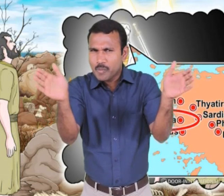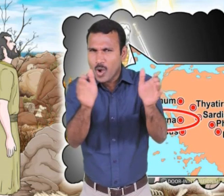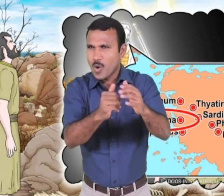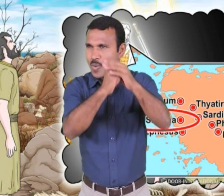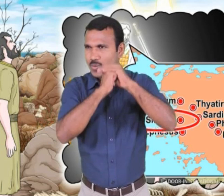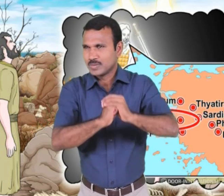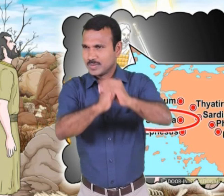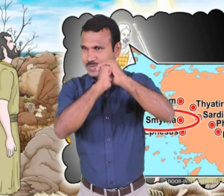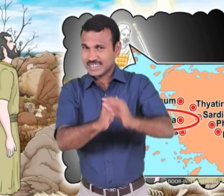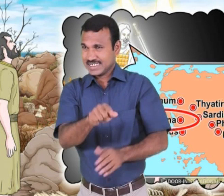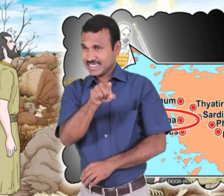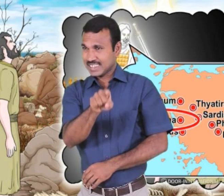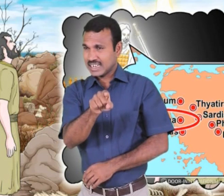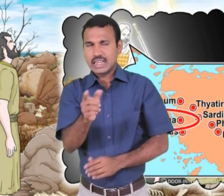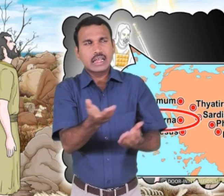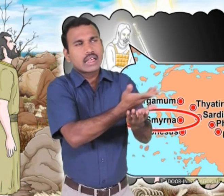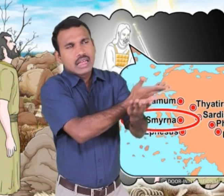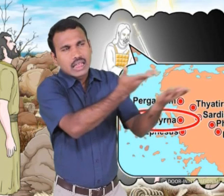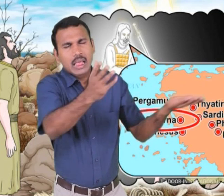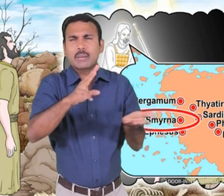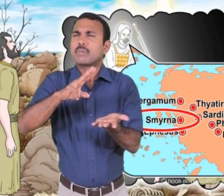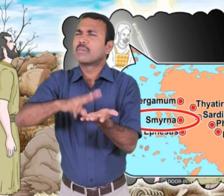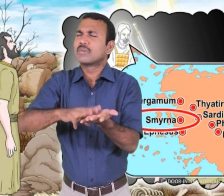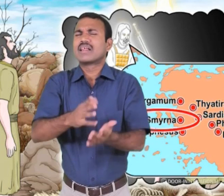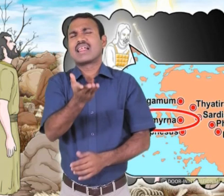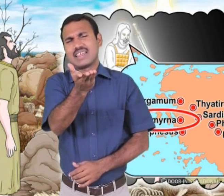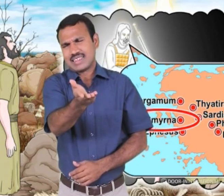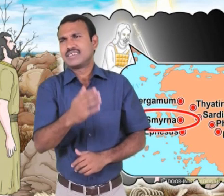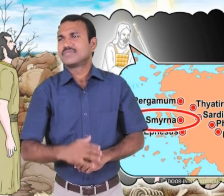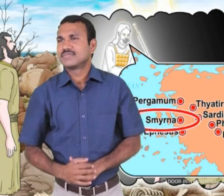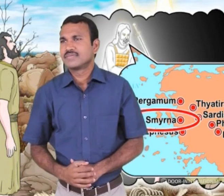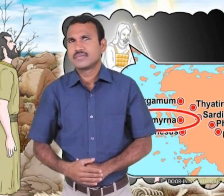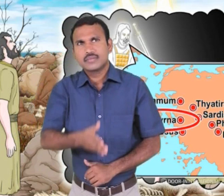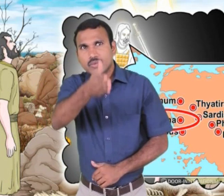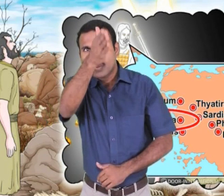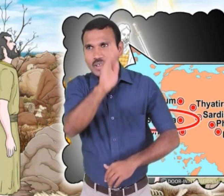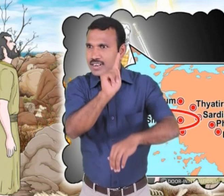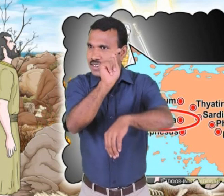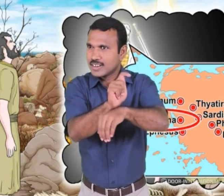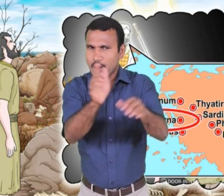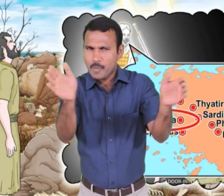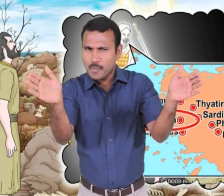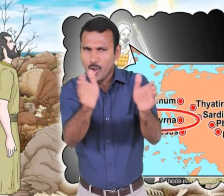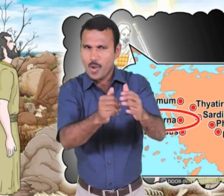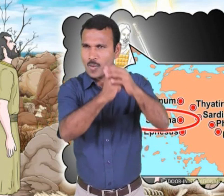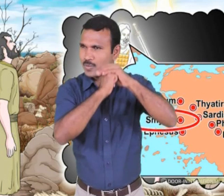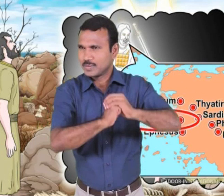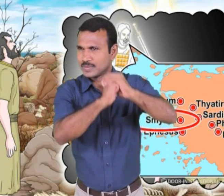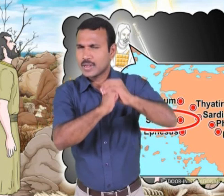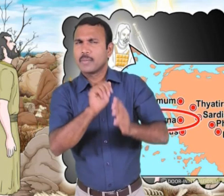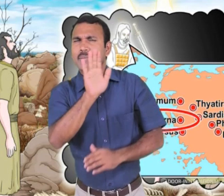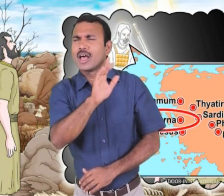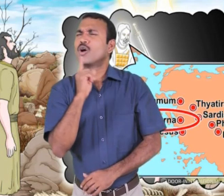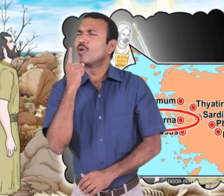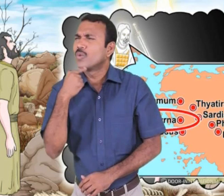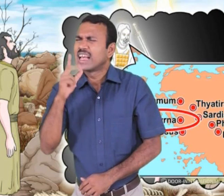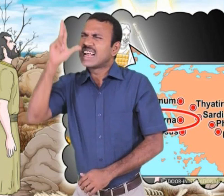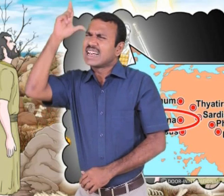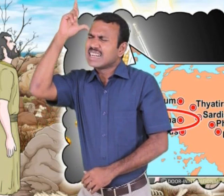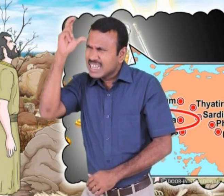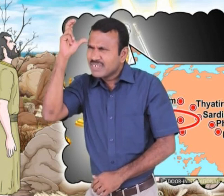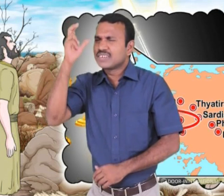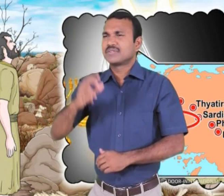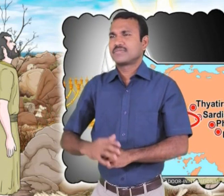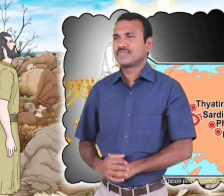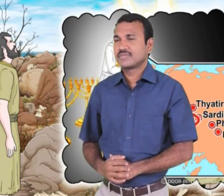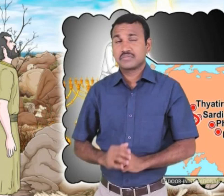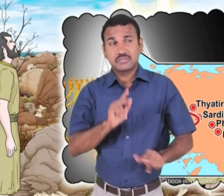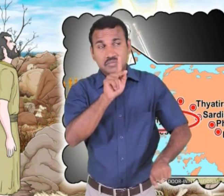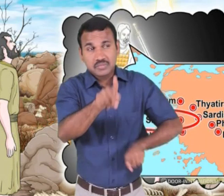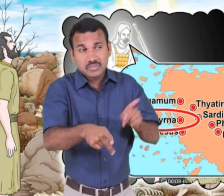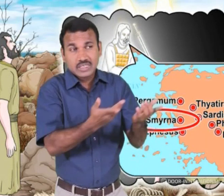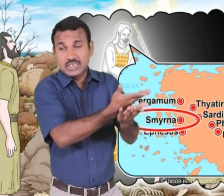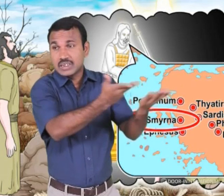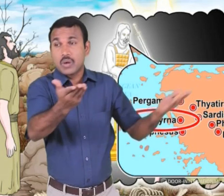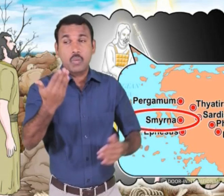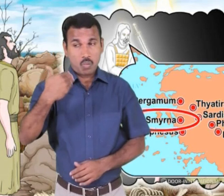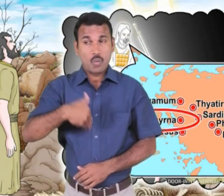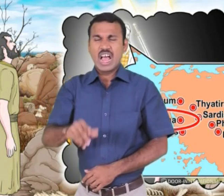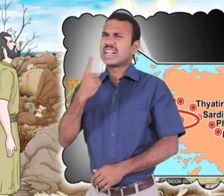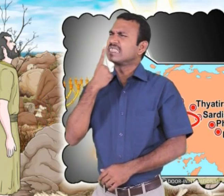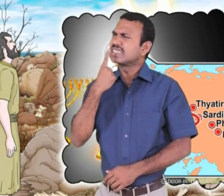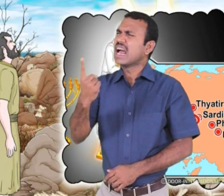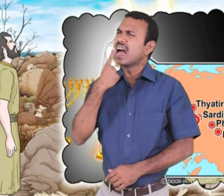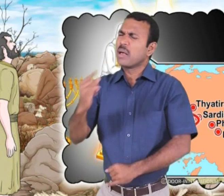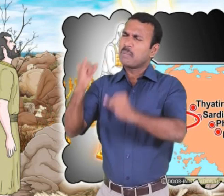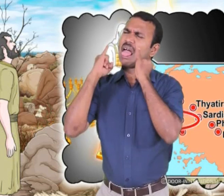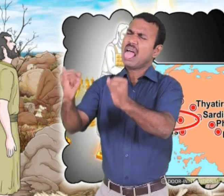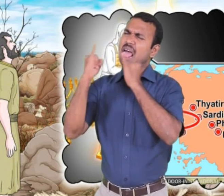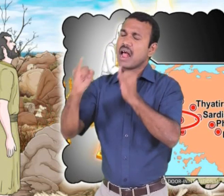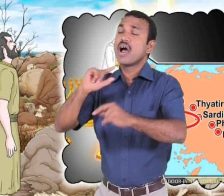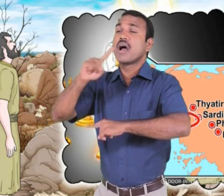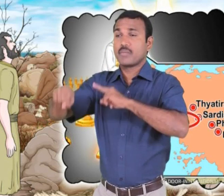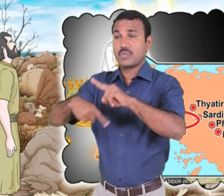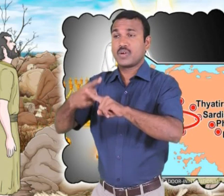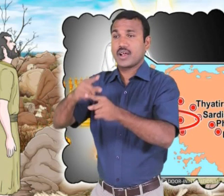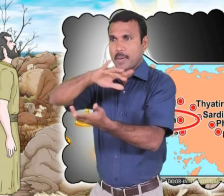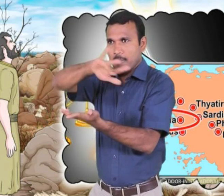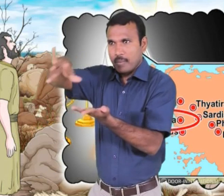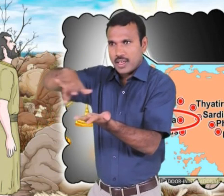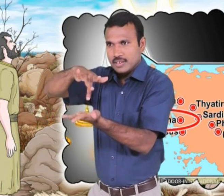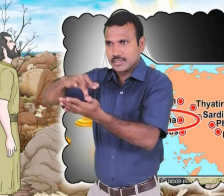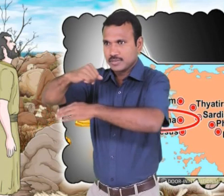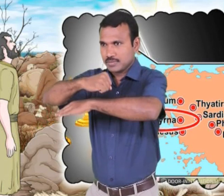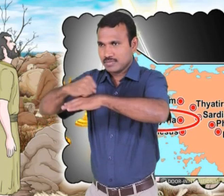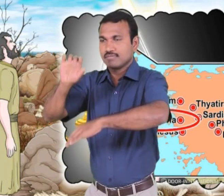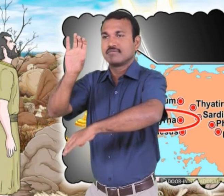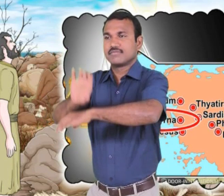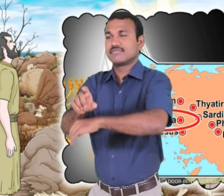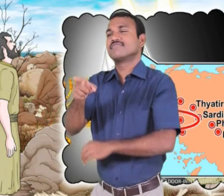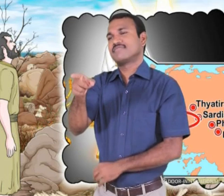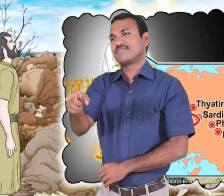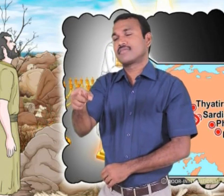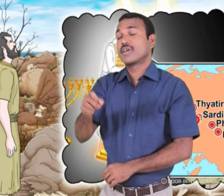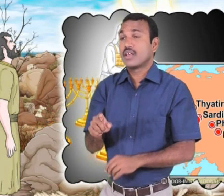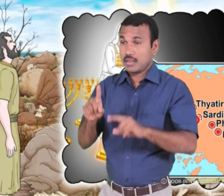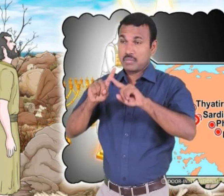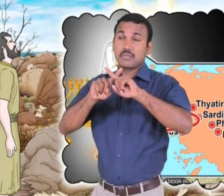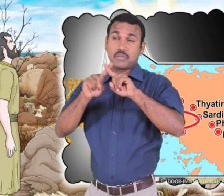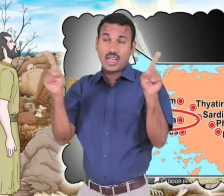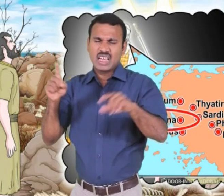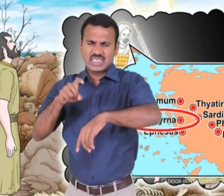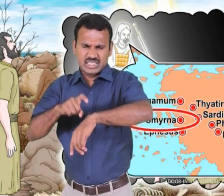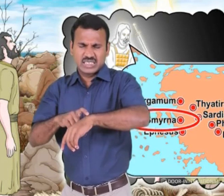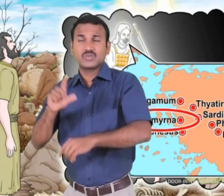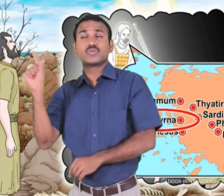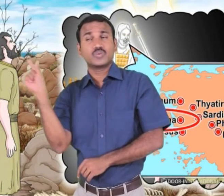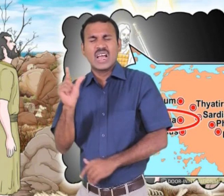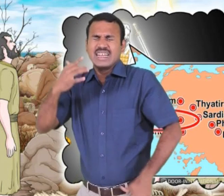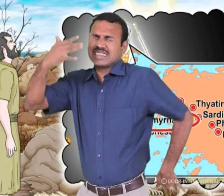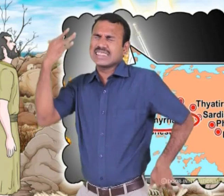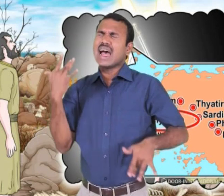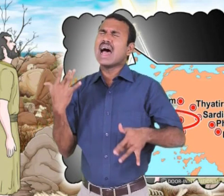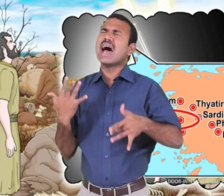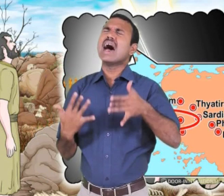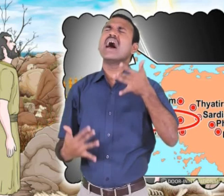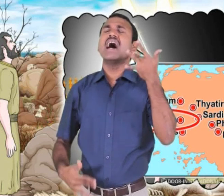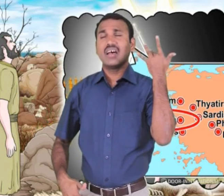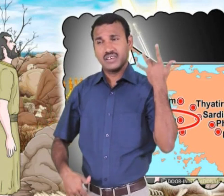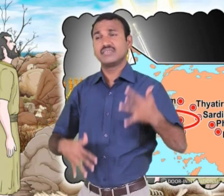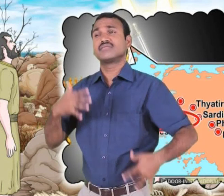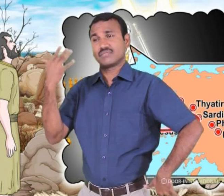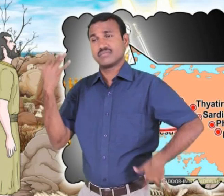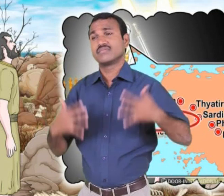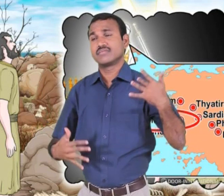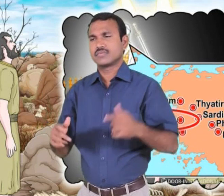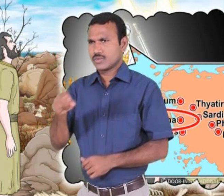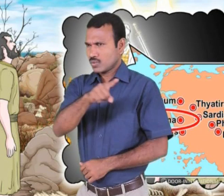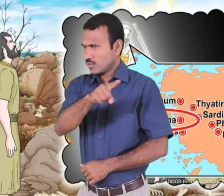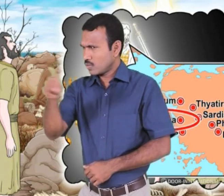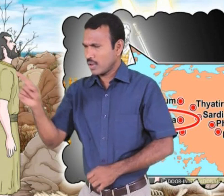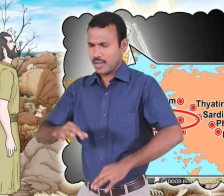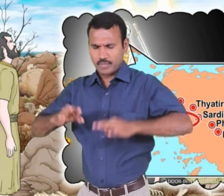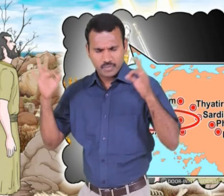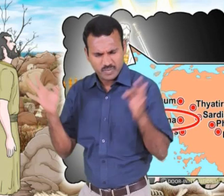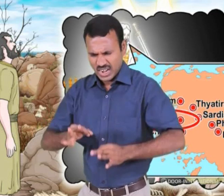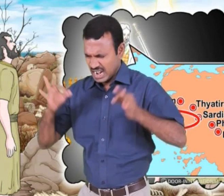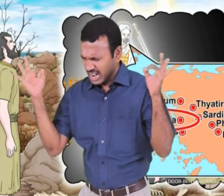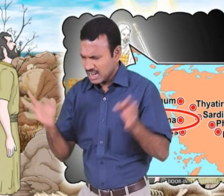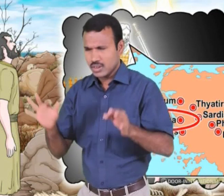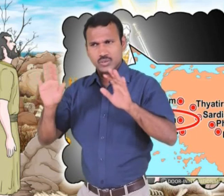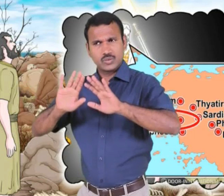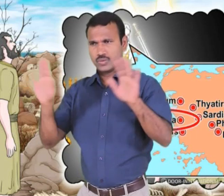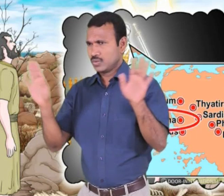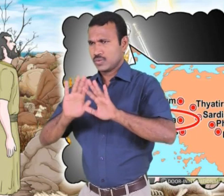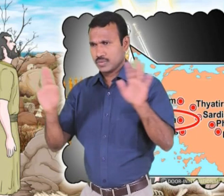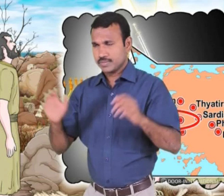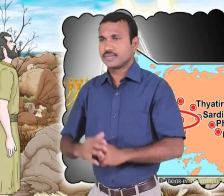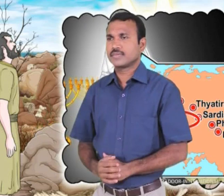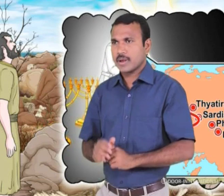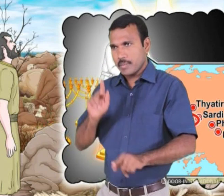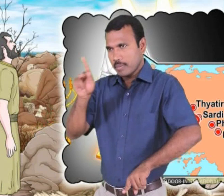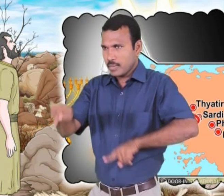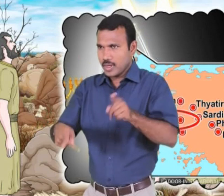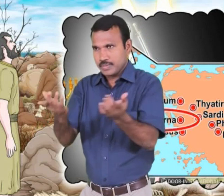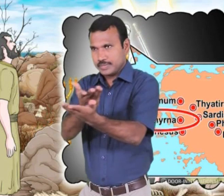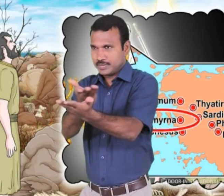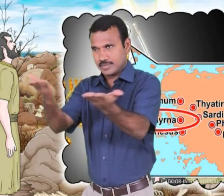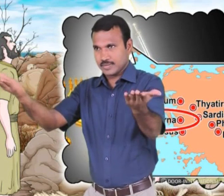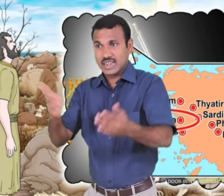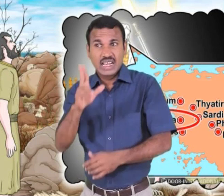Do not fear what you are about to suffer.